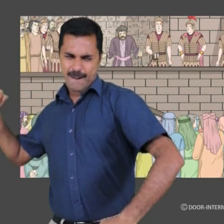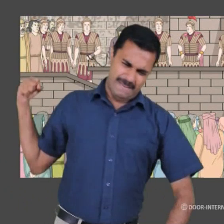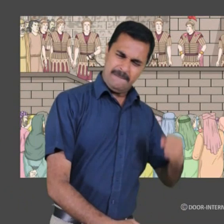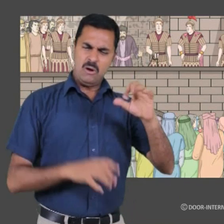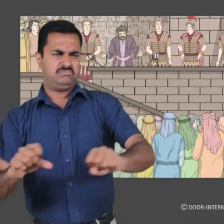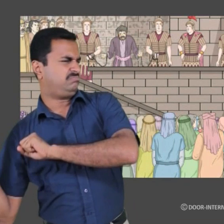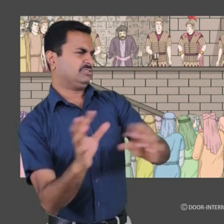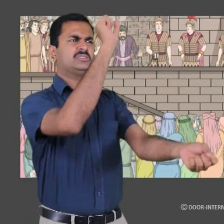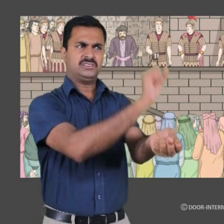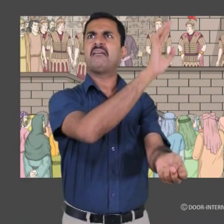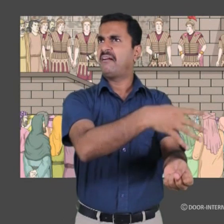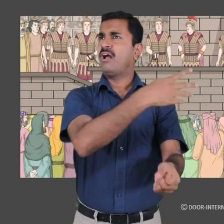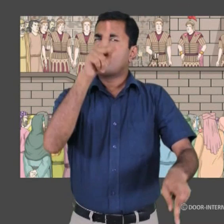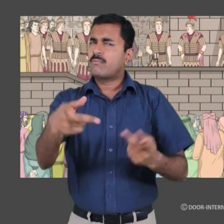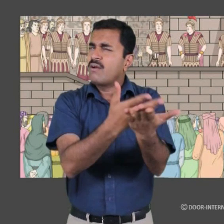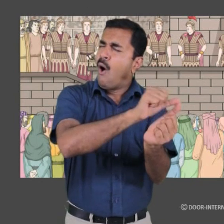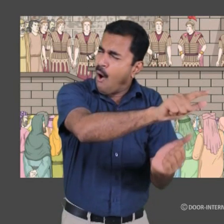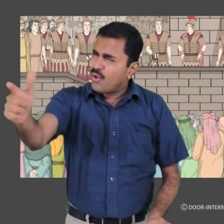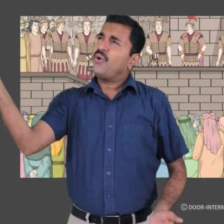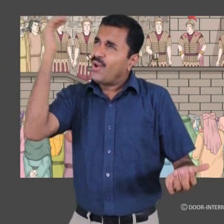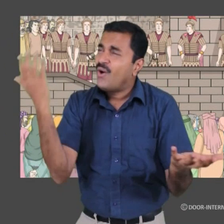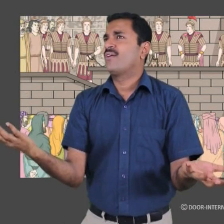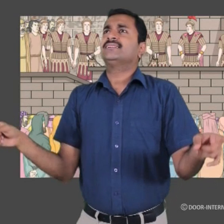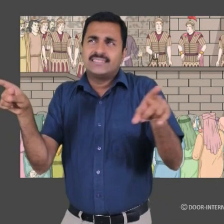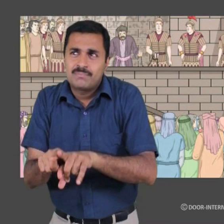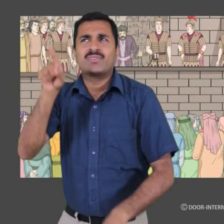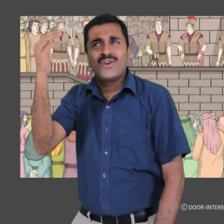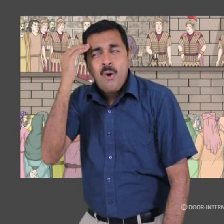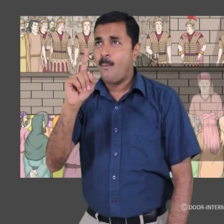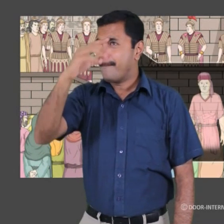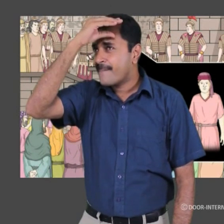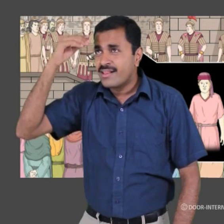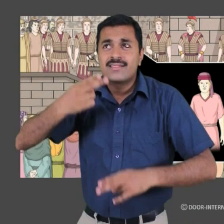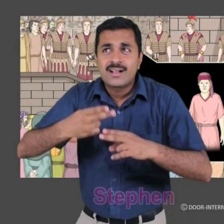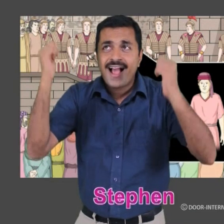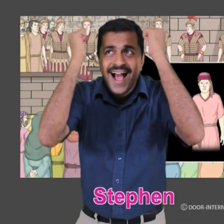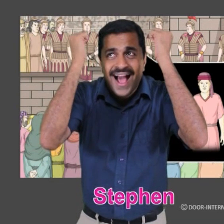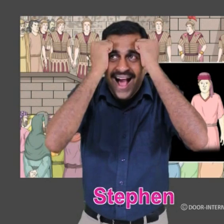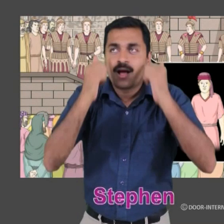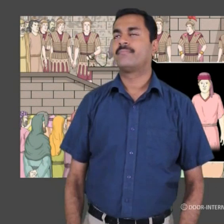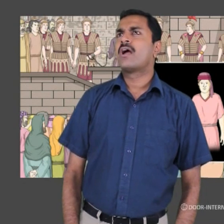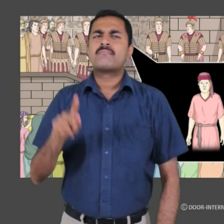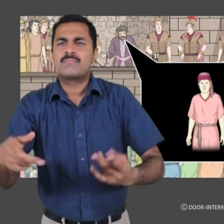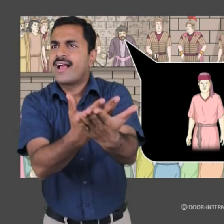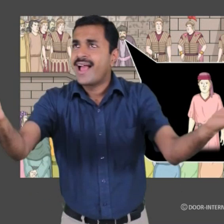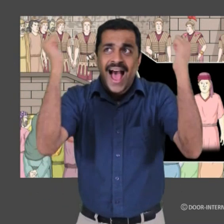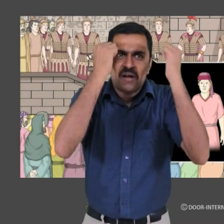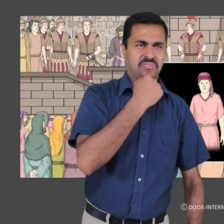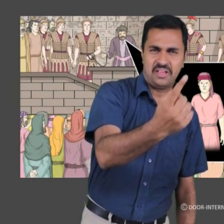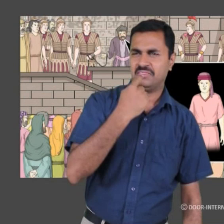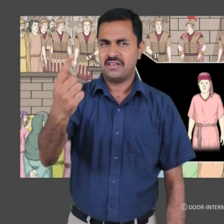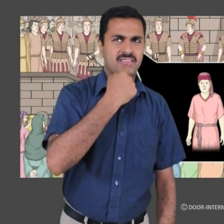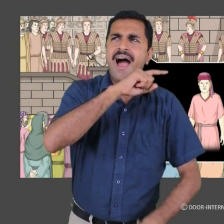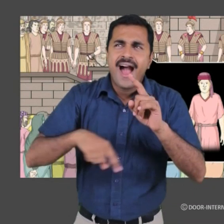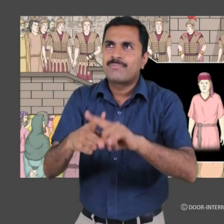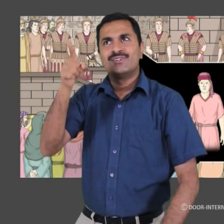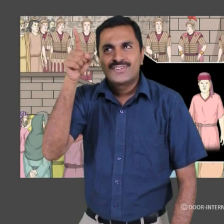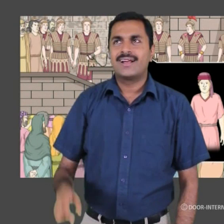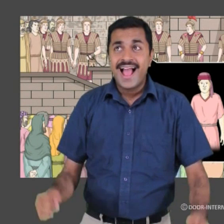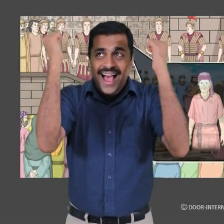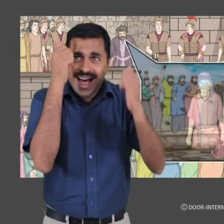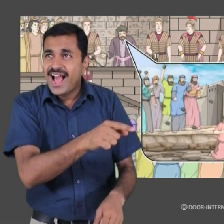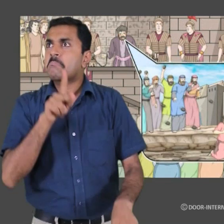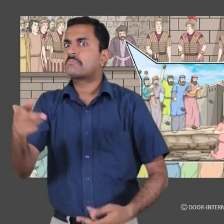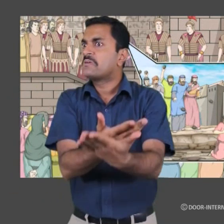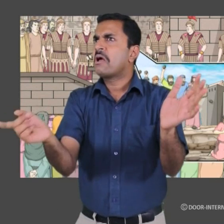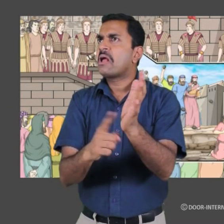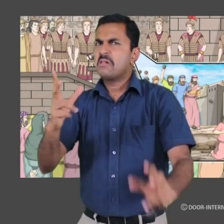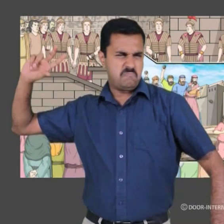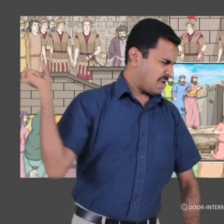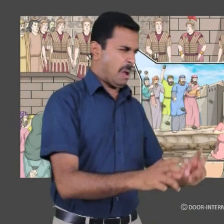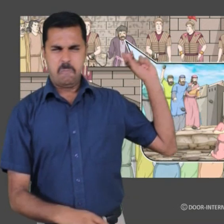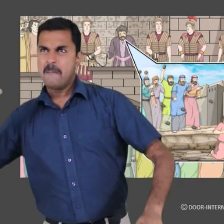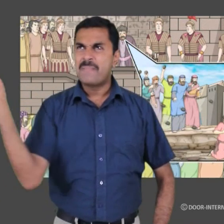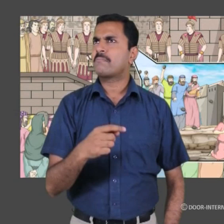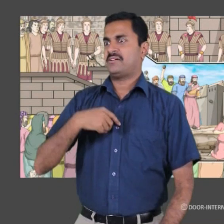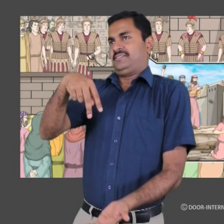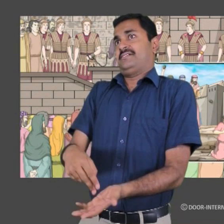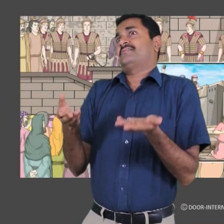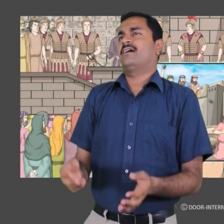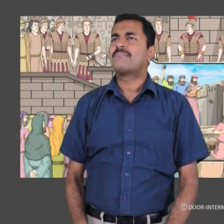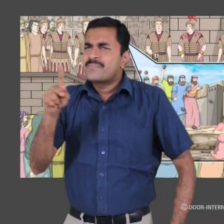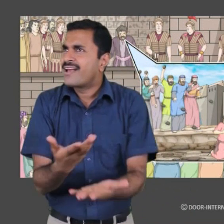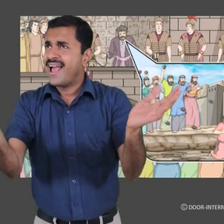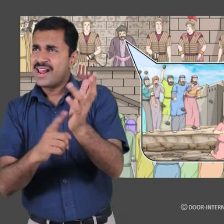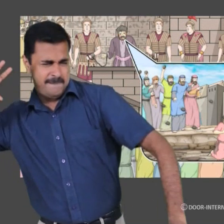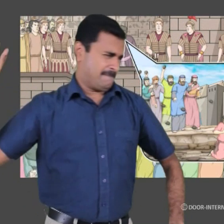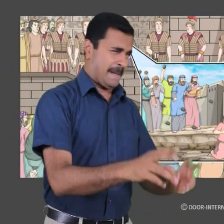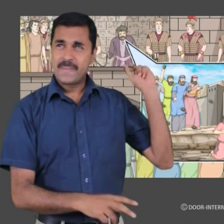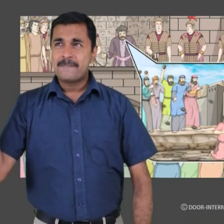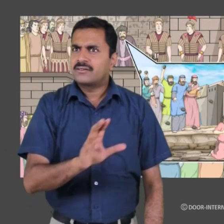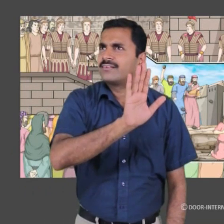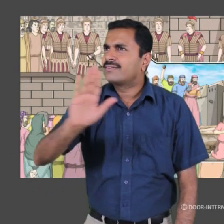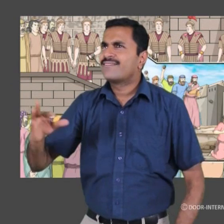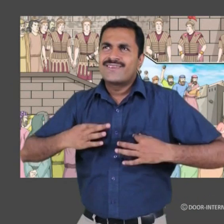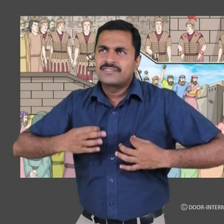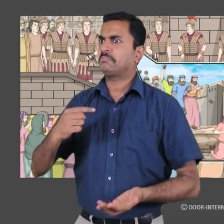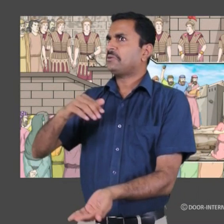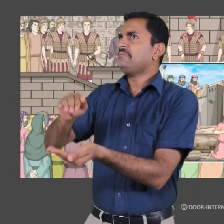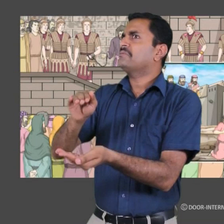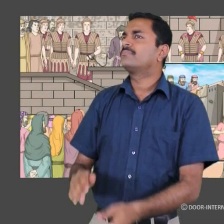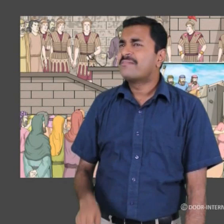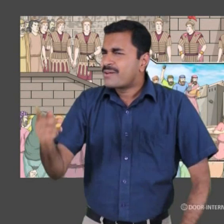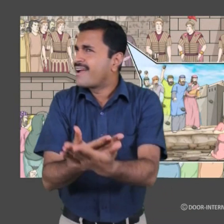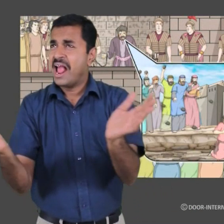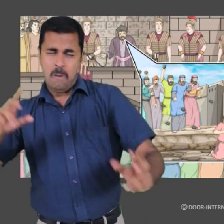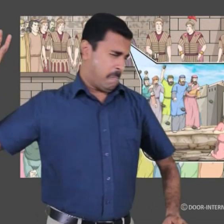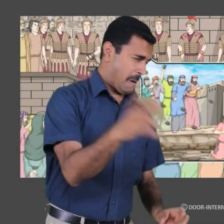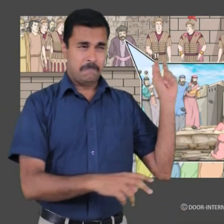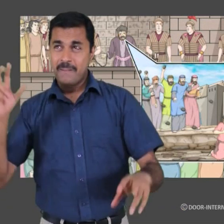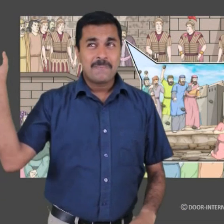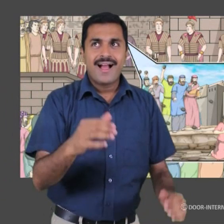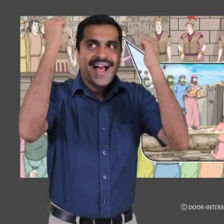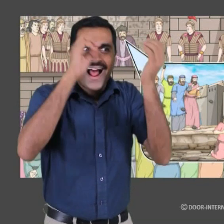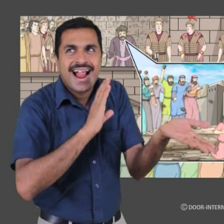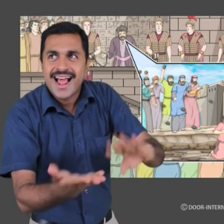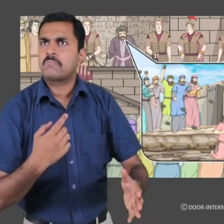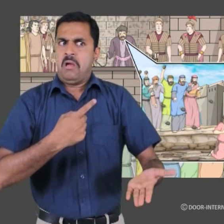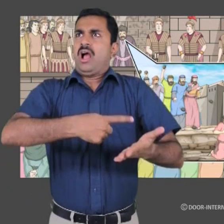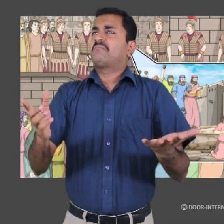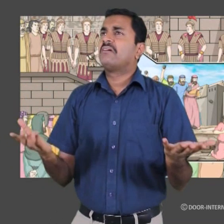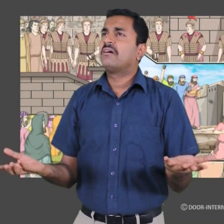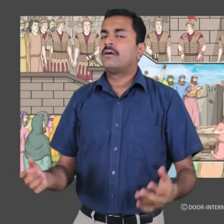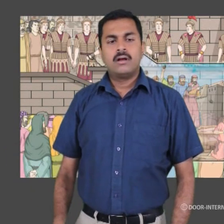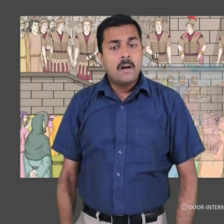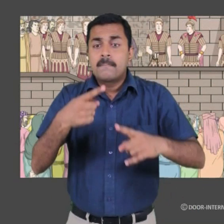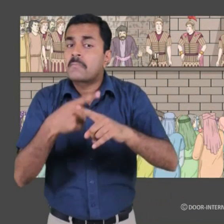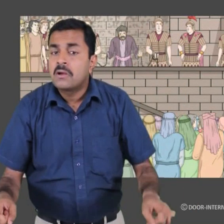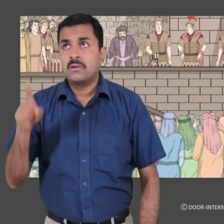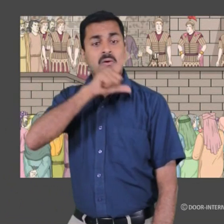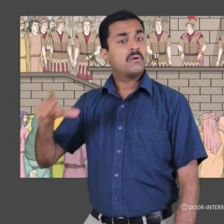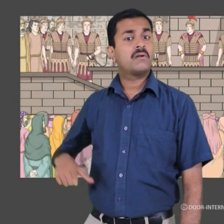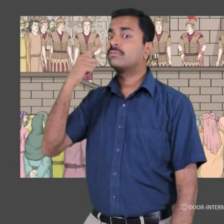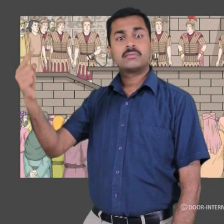‘Lord,’ I answered, ‘they know very well that in one synagogue after another I imprisoned and beat those who believed in You.